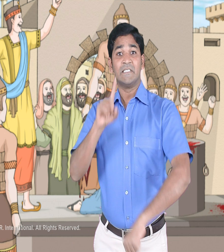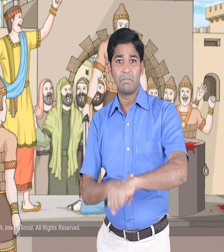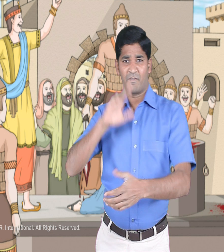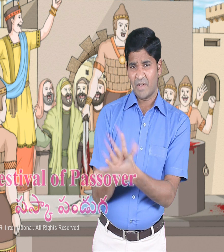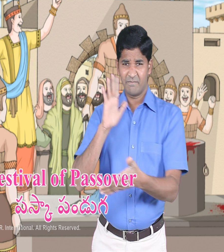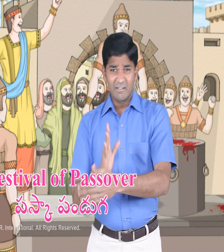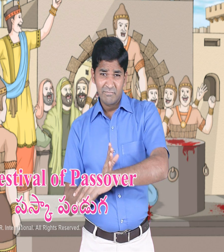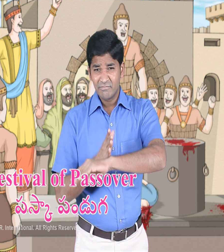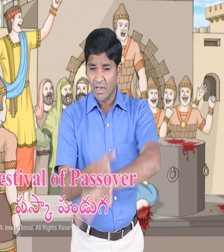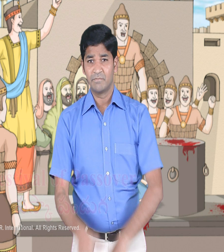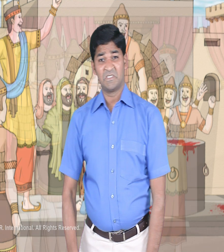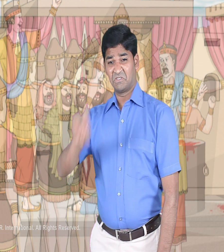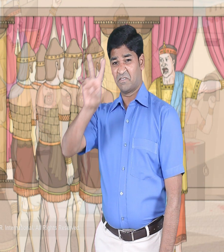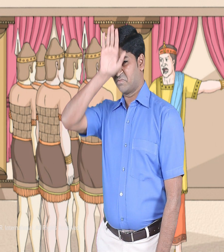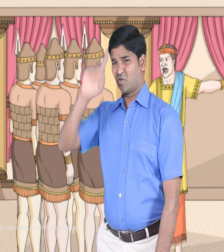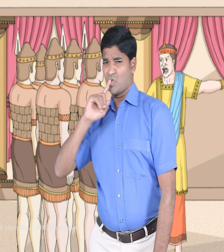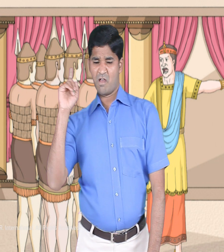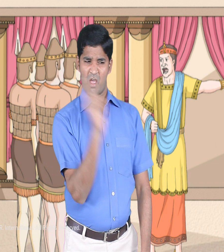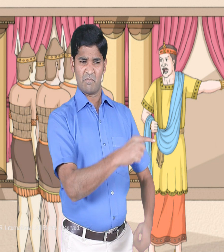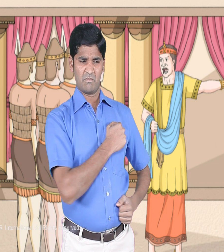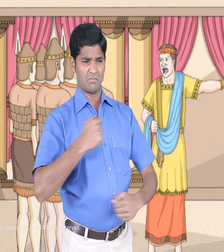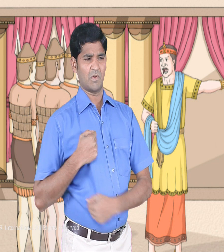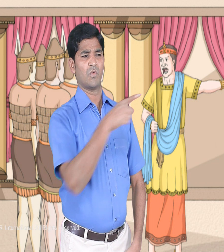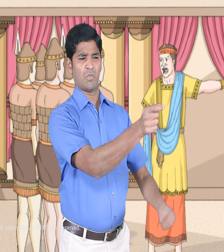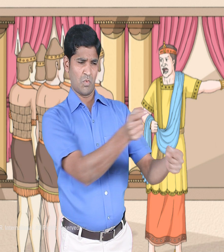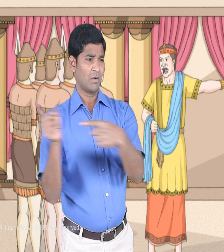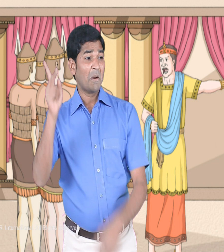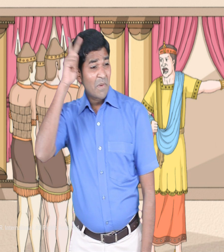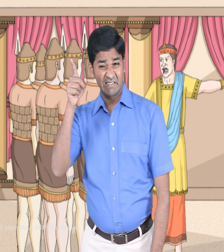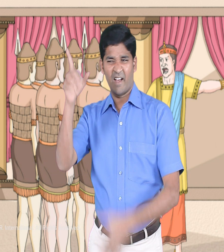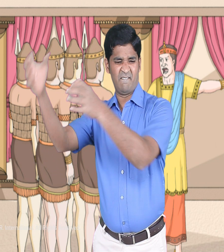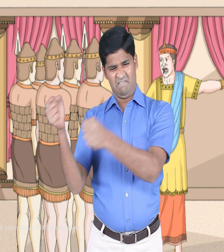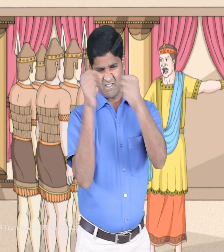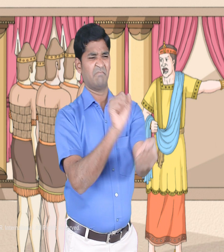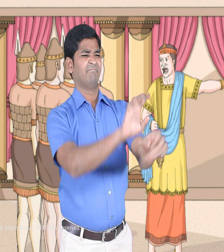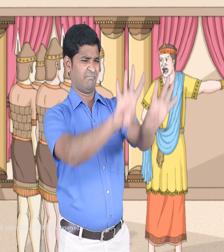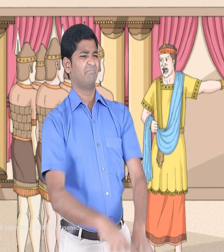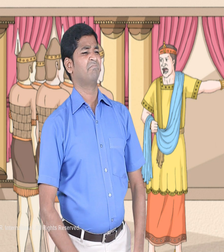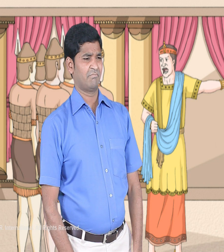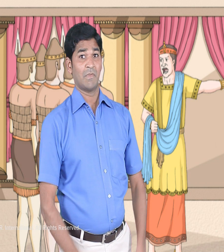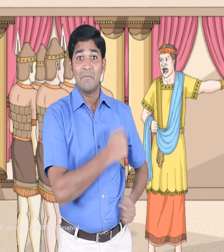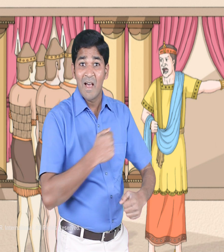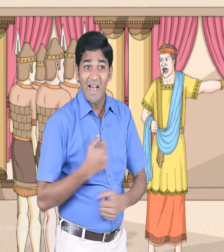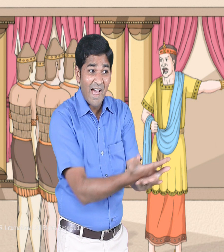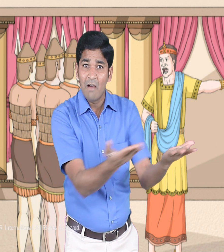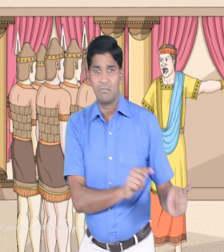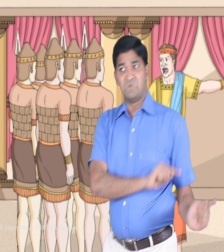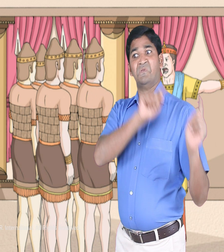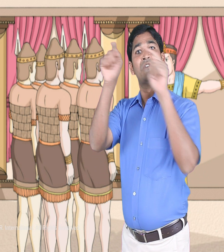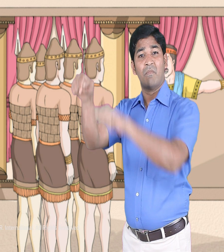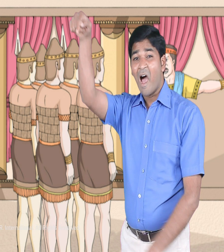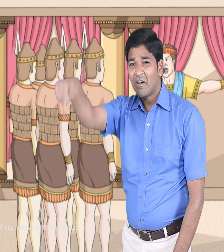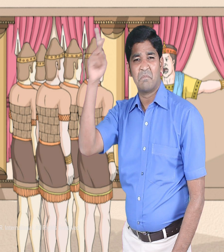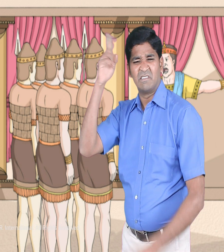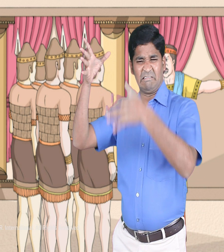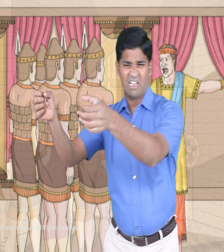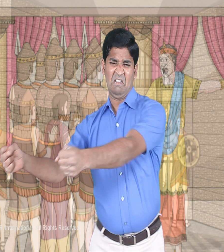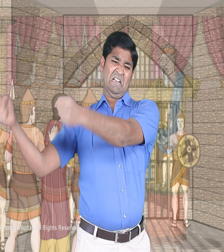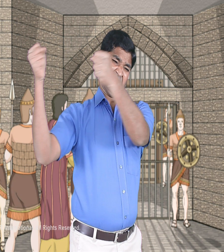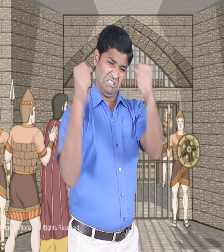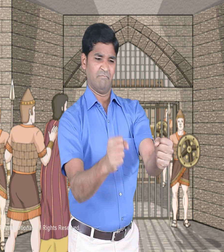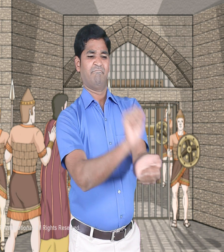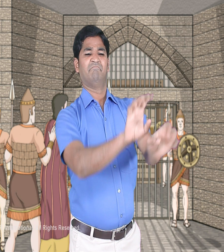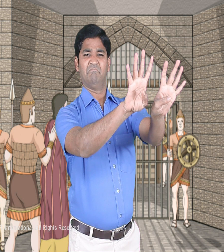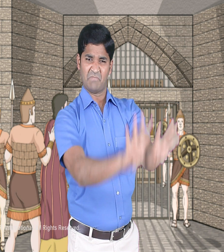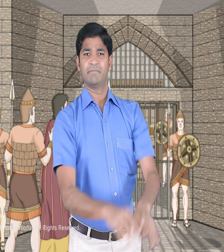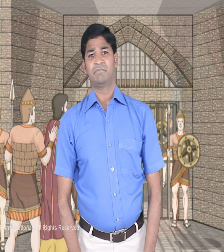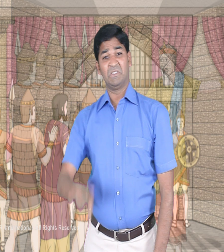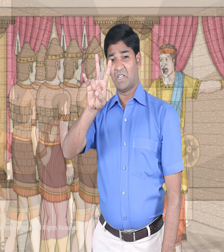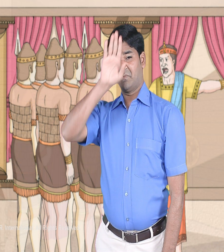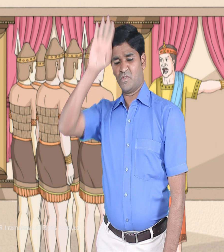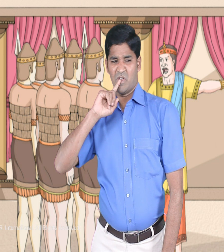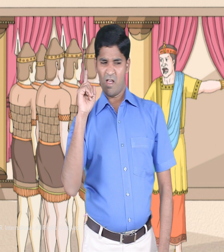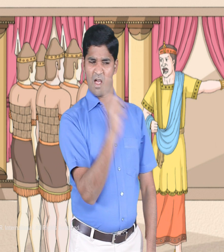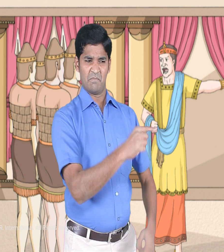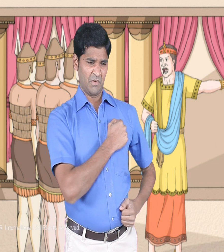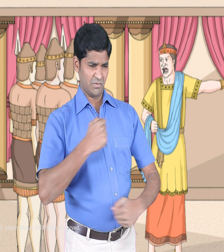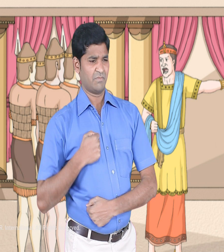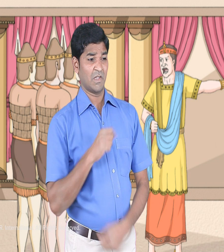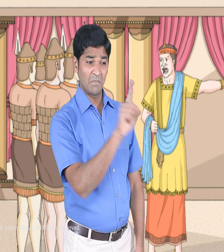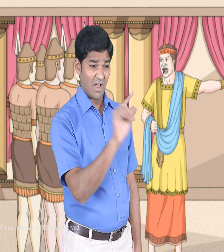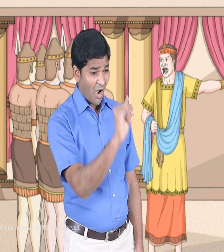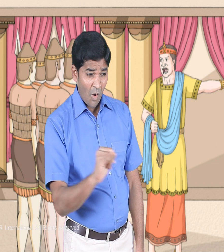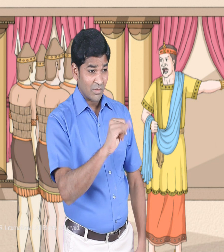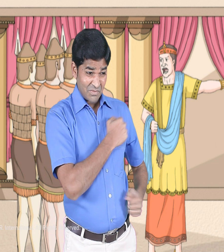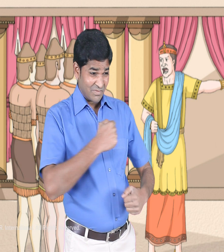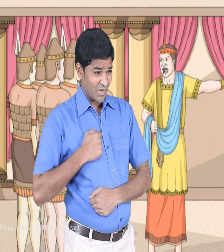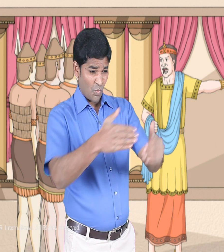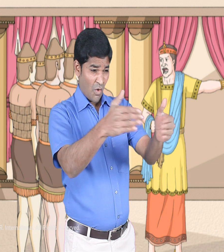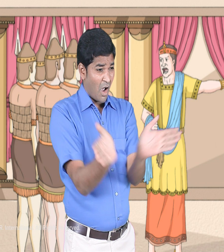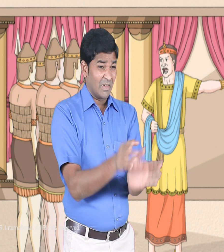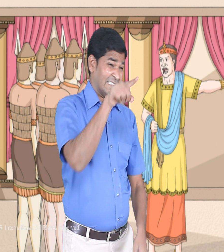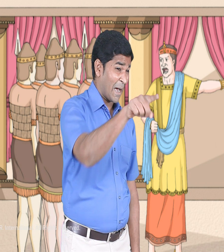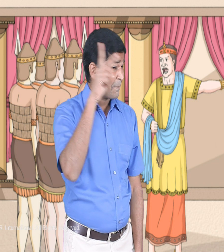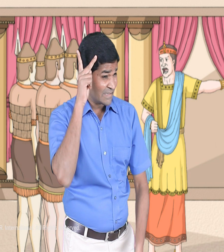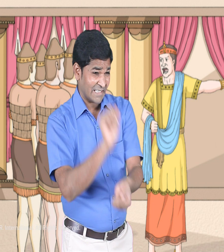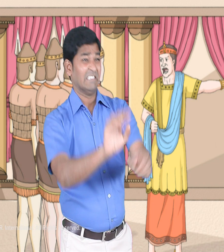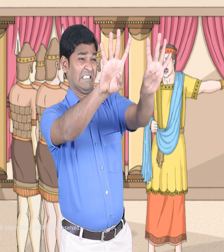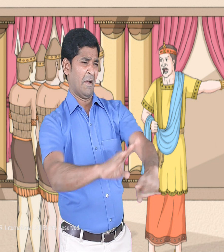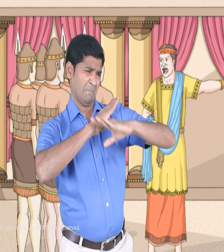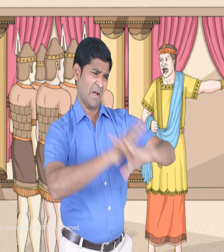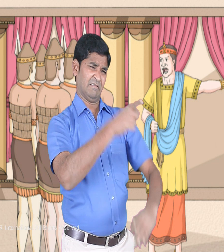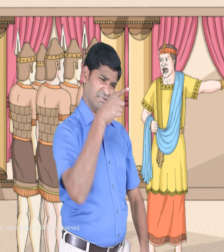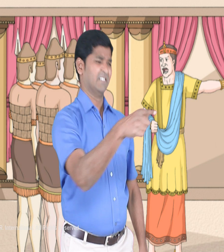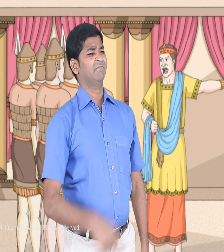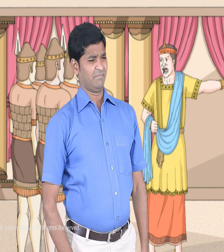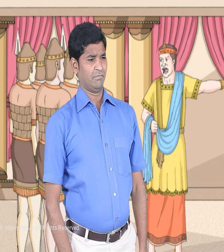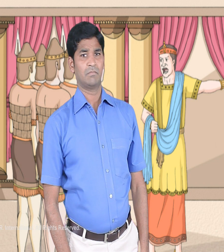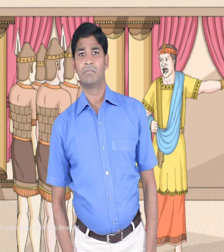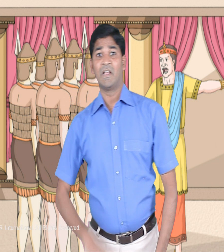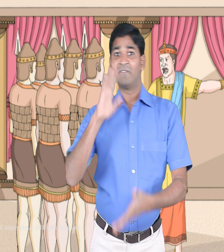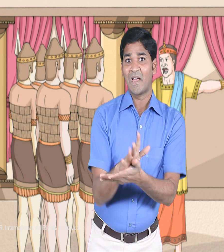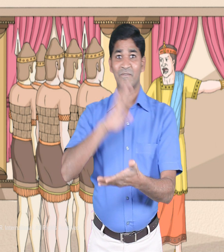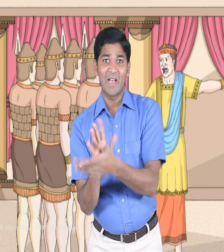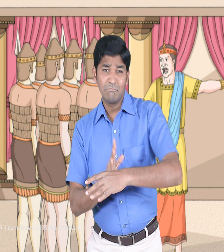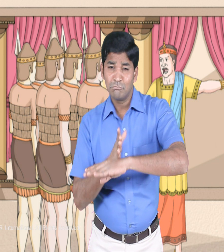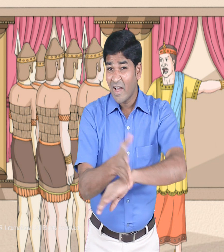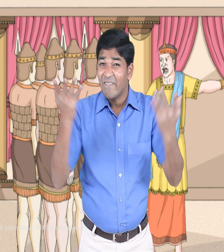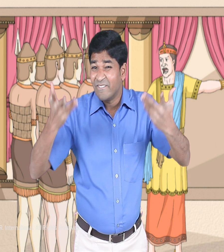He arrested him and put him in prison, handing him over to be guarded by four squads of four soldiers each.